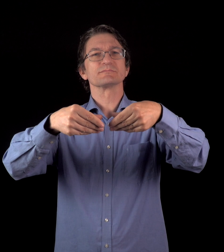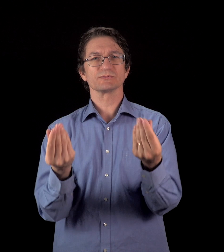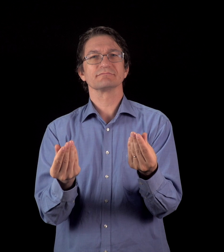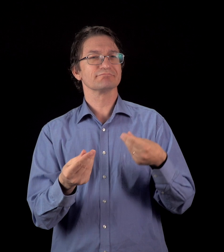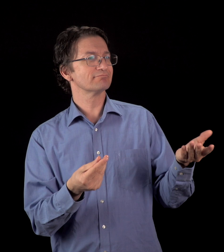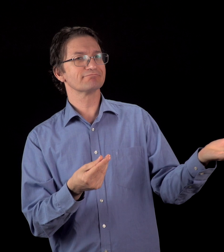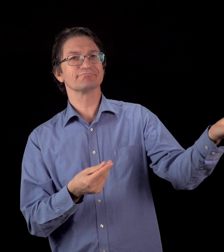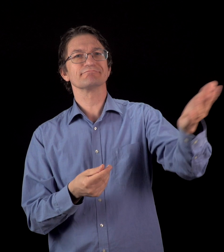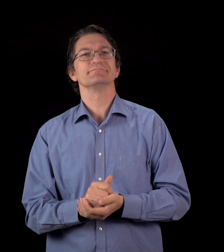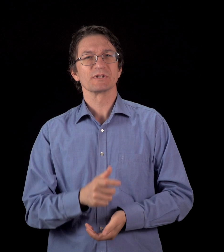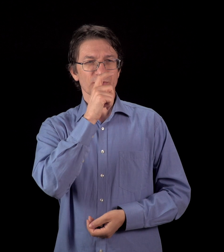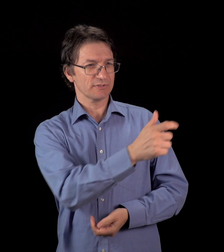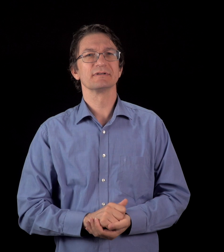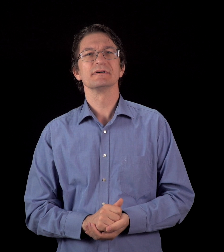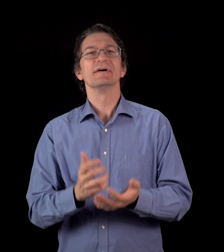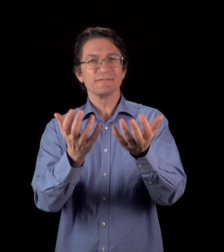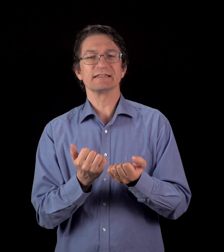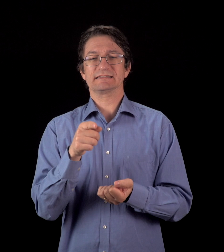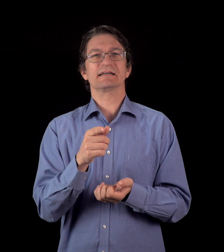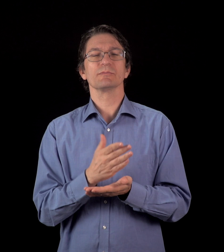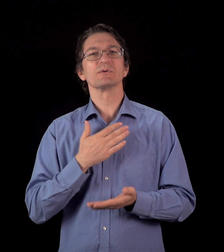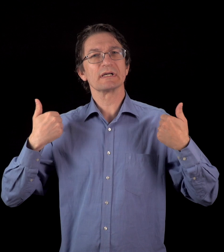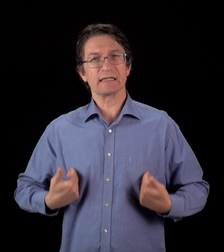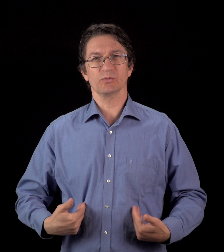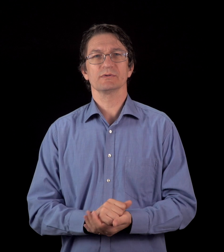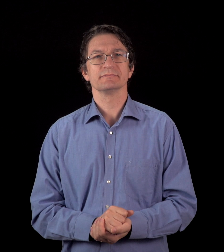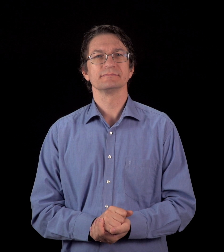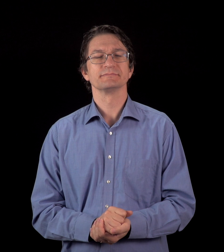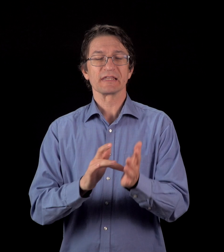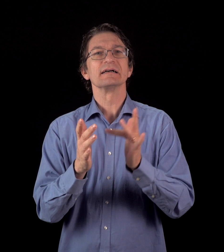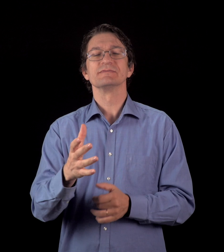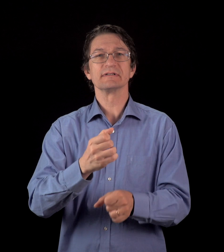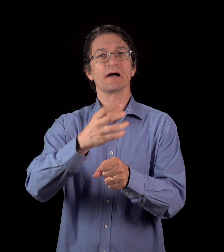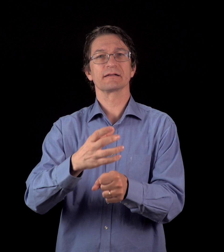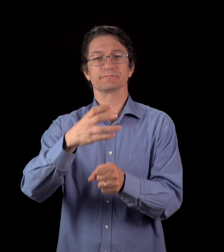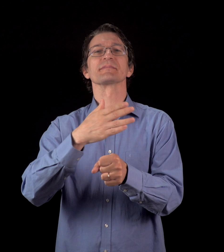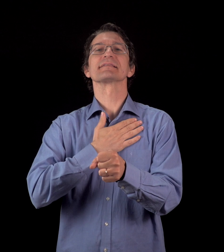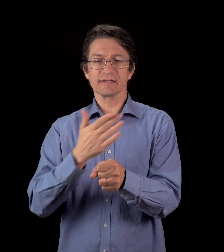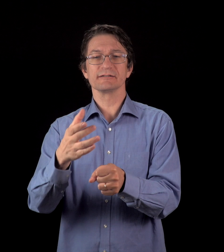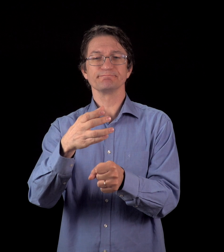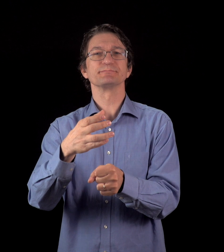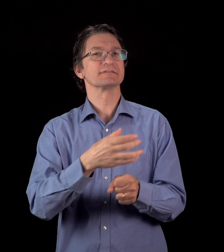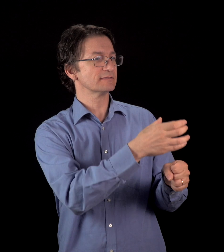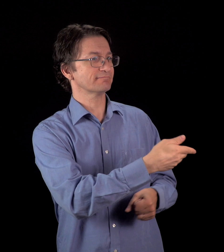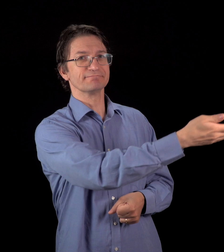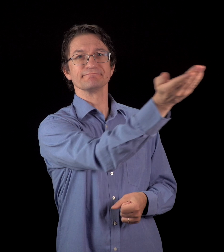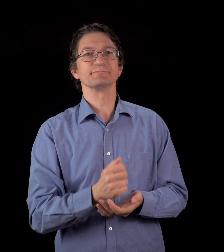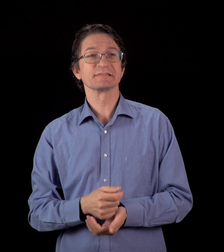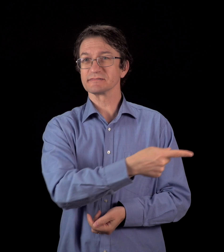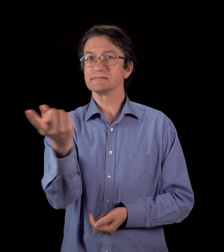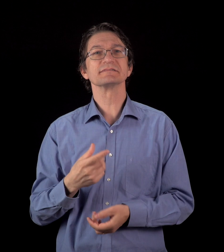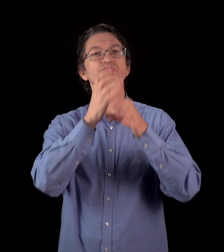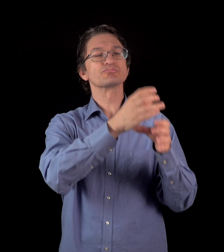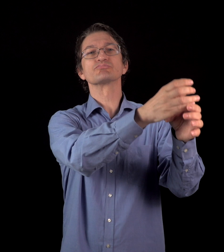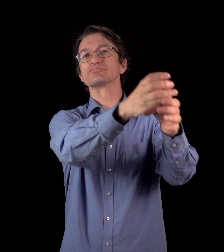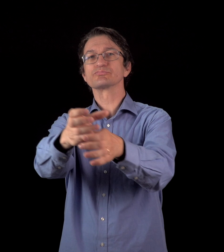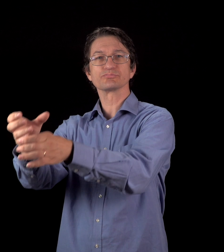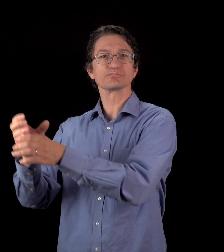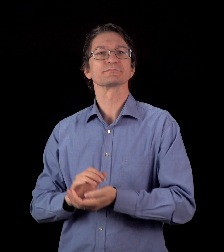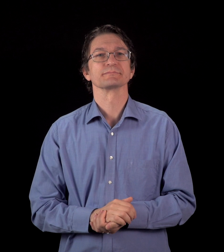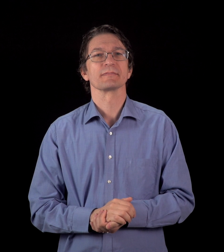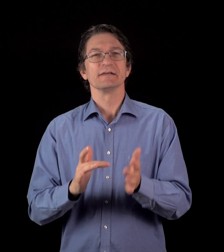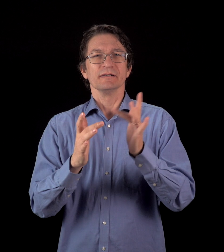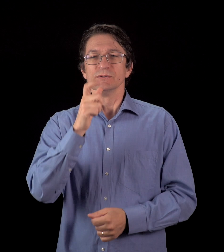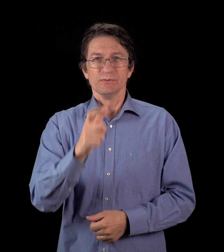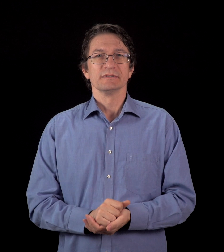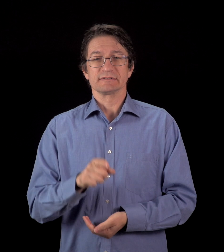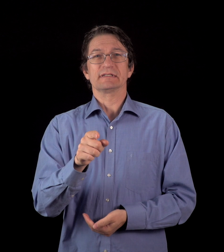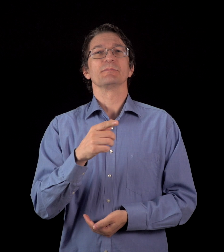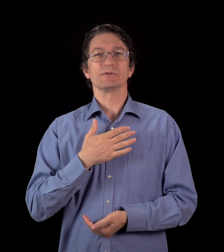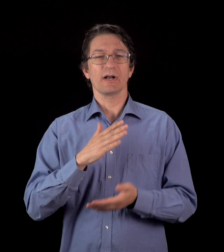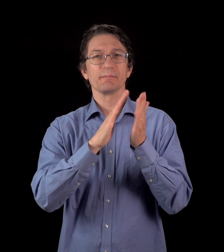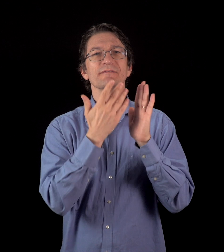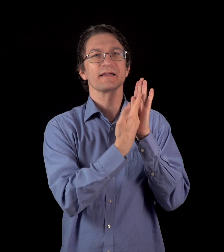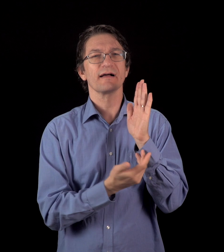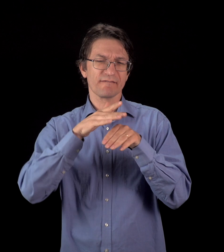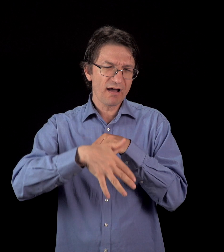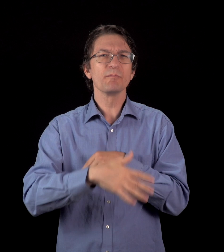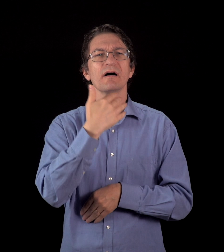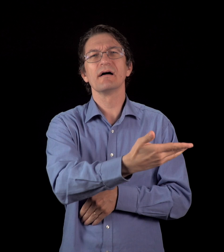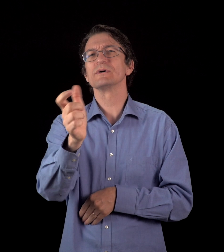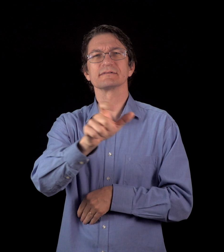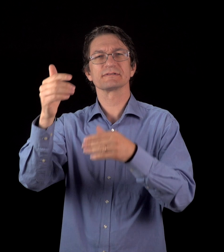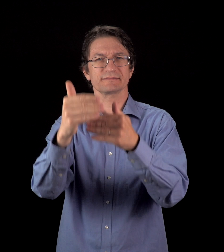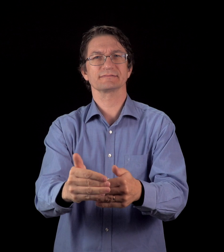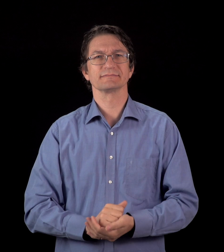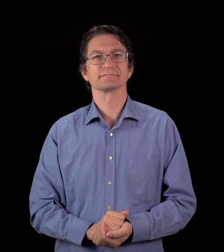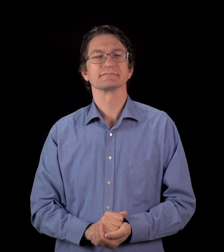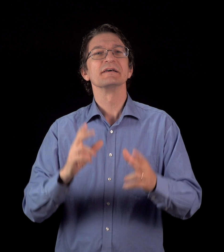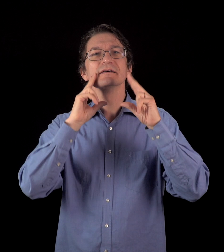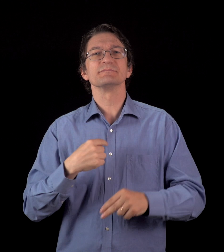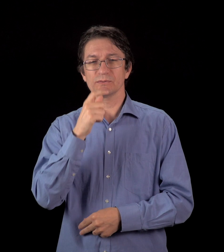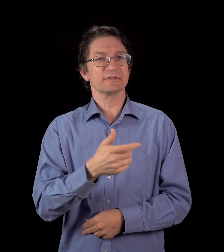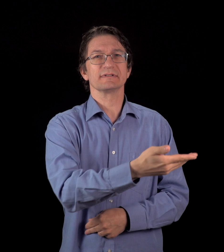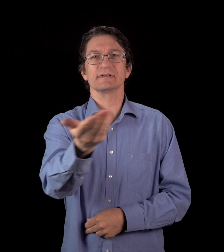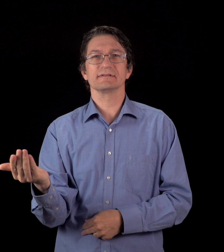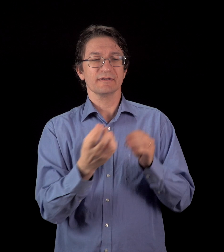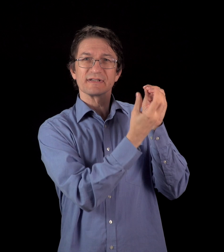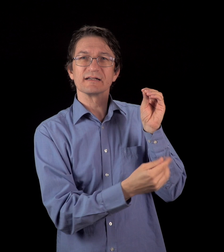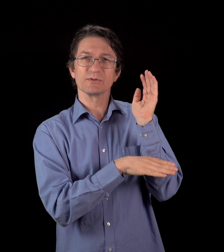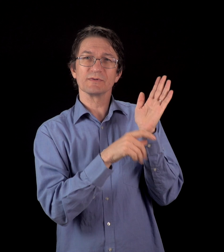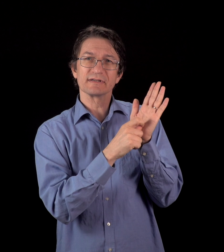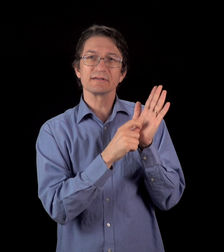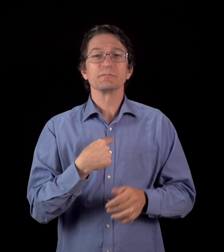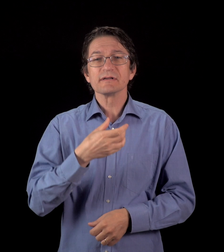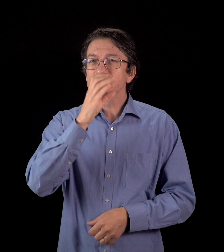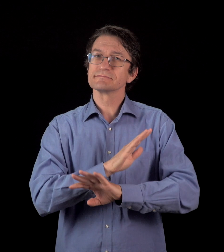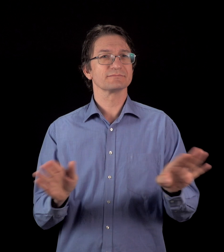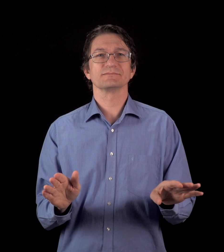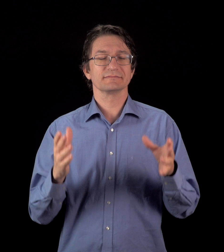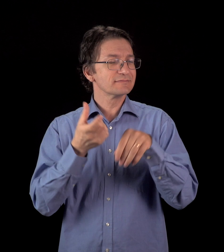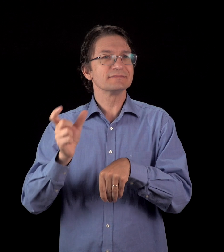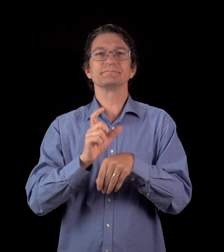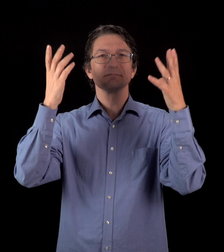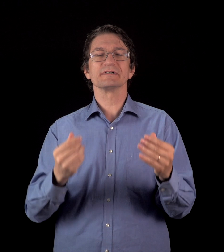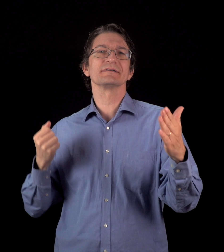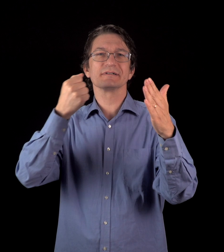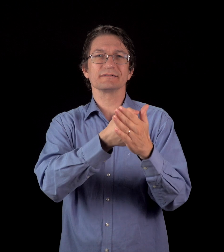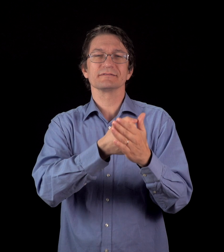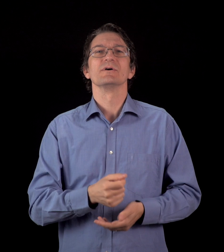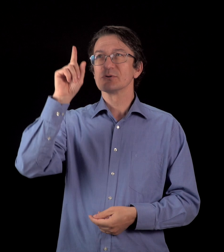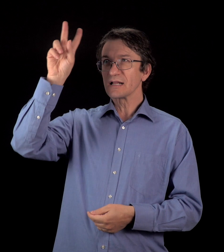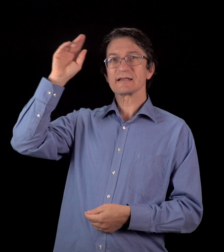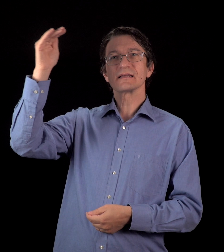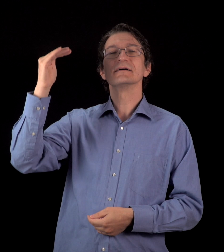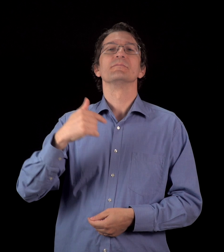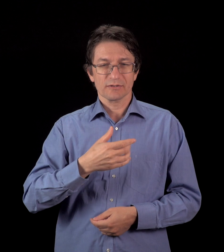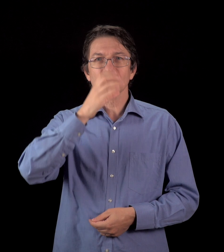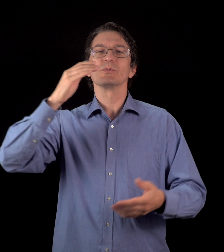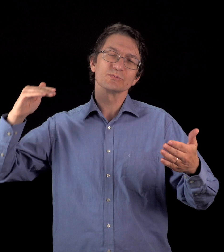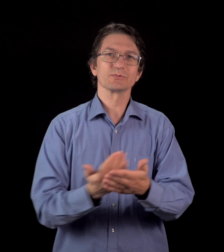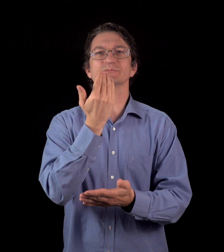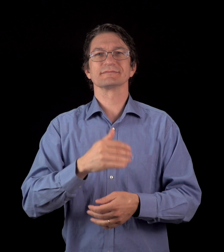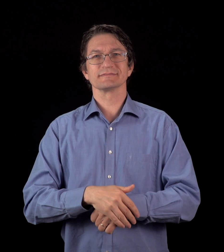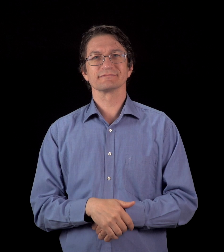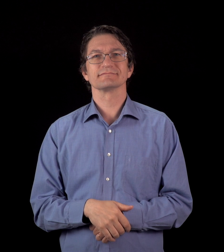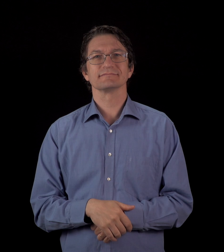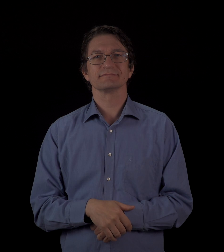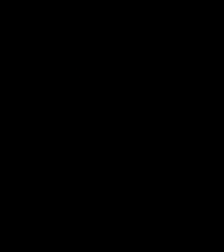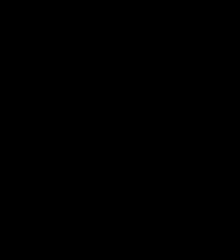this is My body.” Then He took the cup, gave thanks, and gave it to them, and they all drank from it. He said to them, “This is My blood of the covenant, which is poured out for many. Truly I tell you, I will no longer drink of the fruit of the vine until that day when I drink it anew in the kingdom of God.”